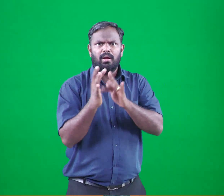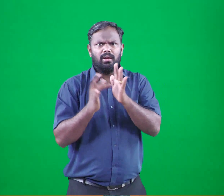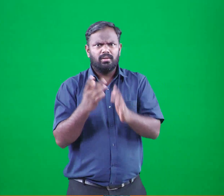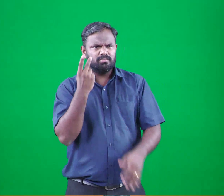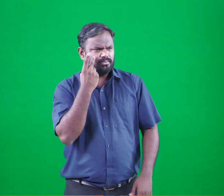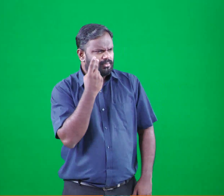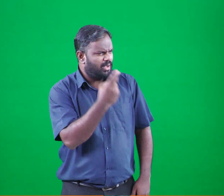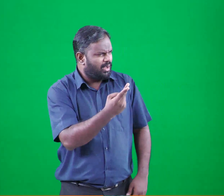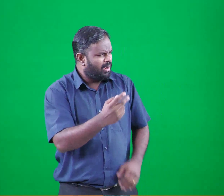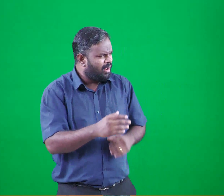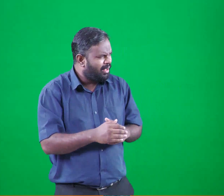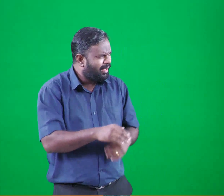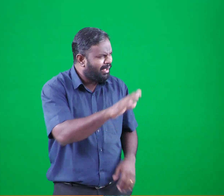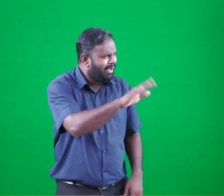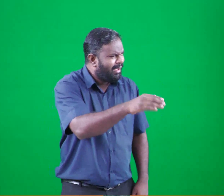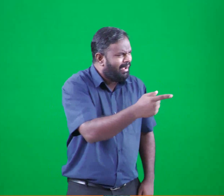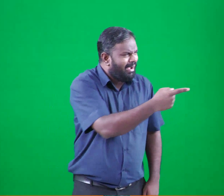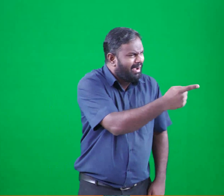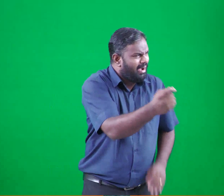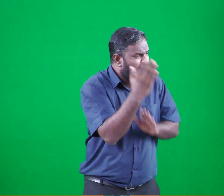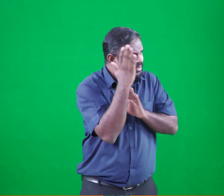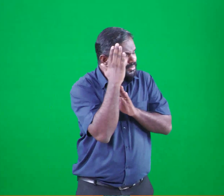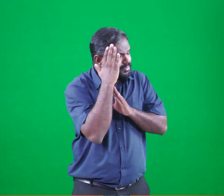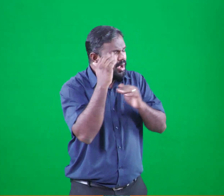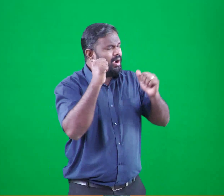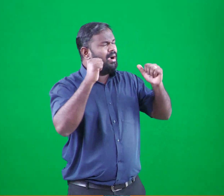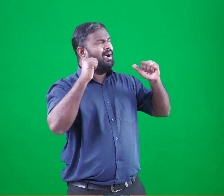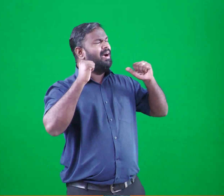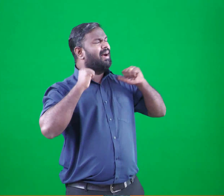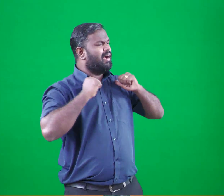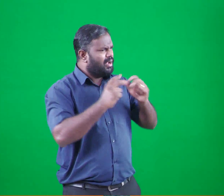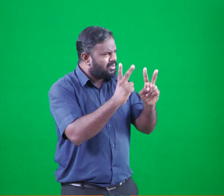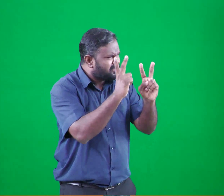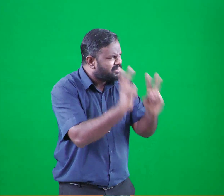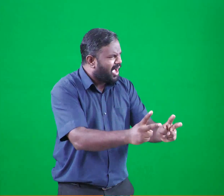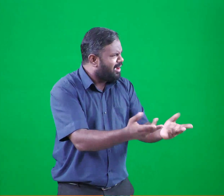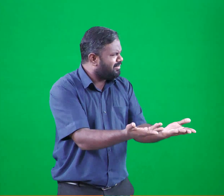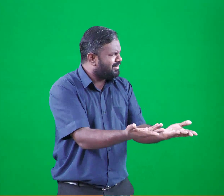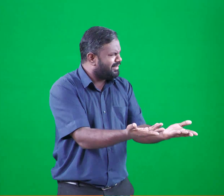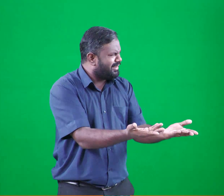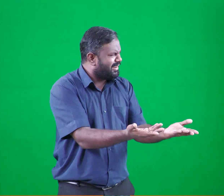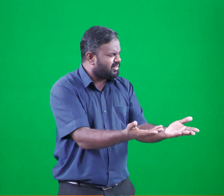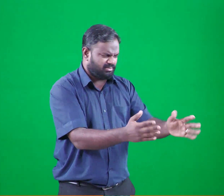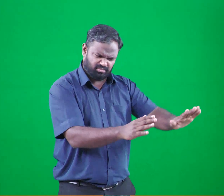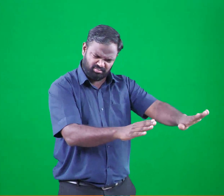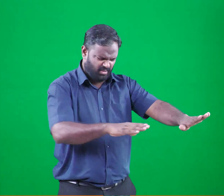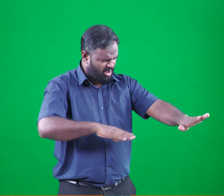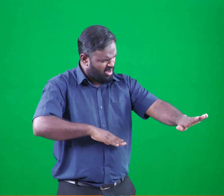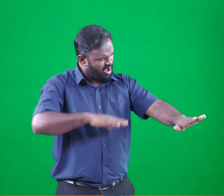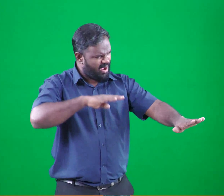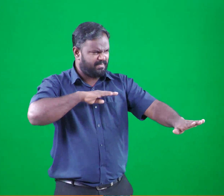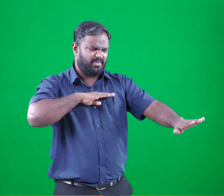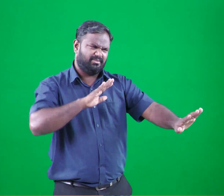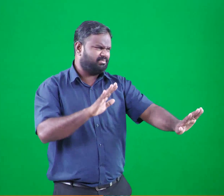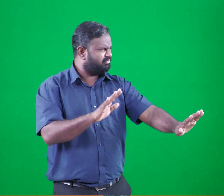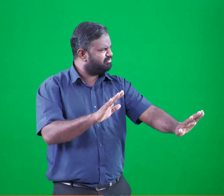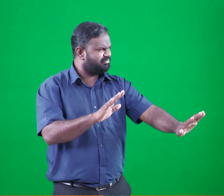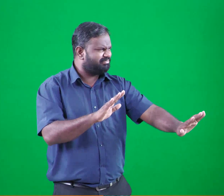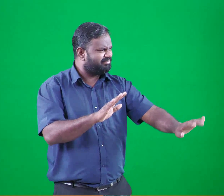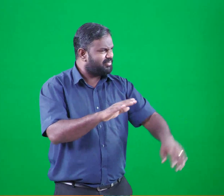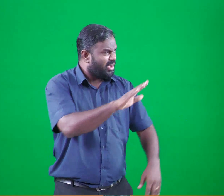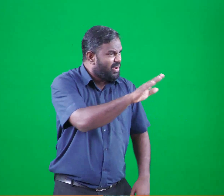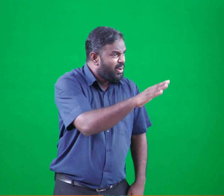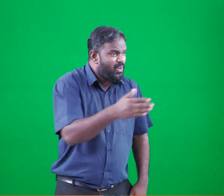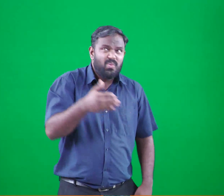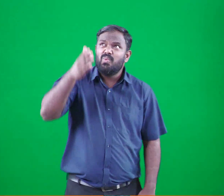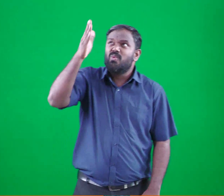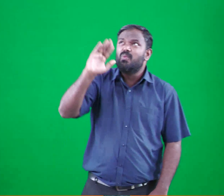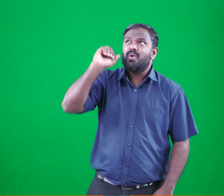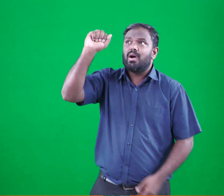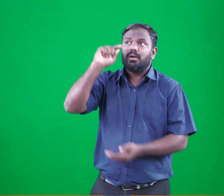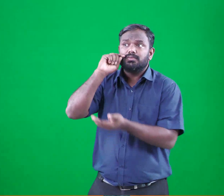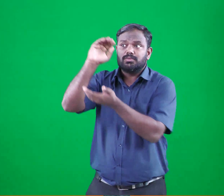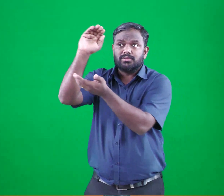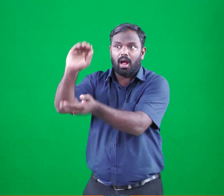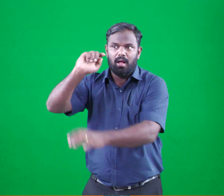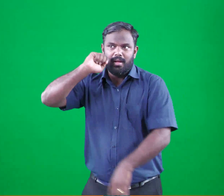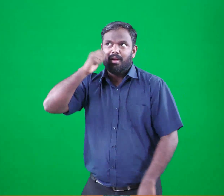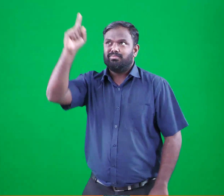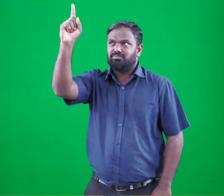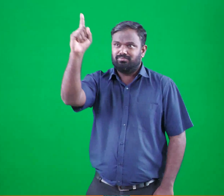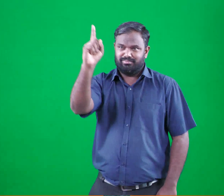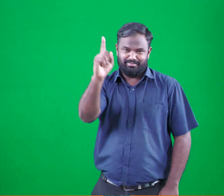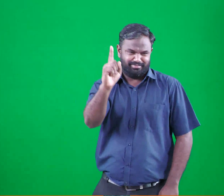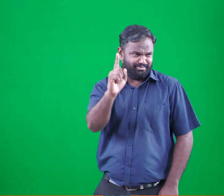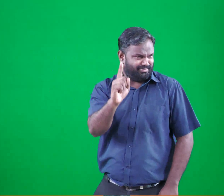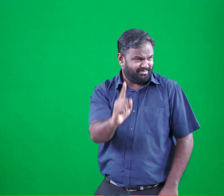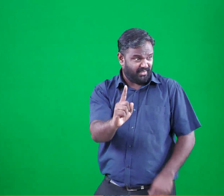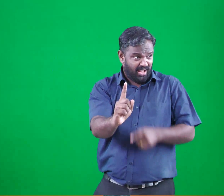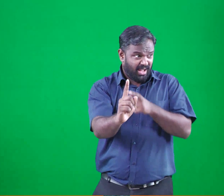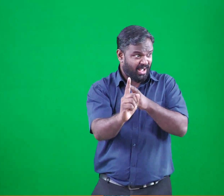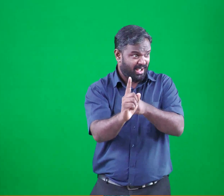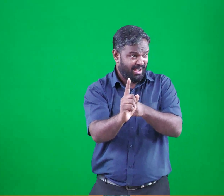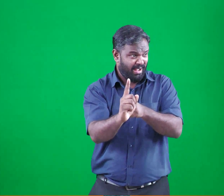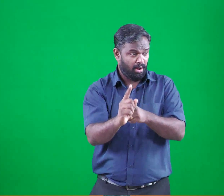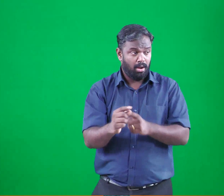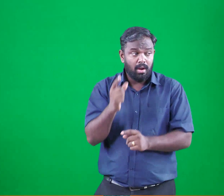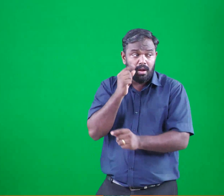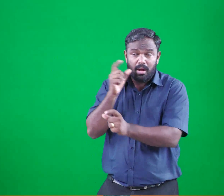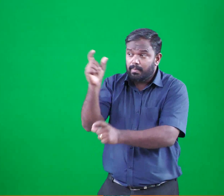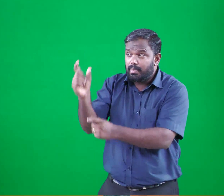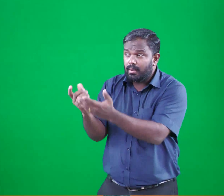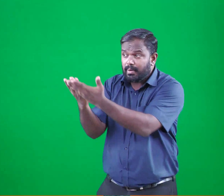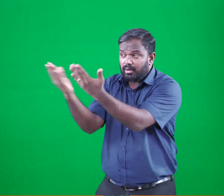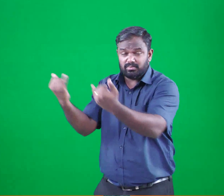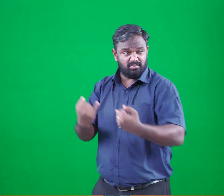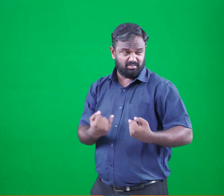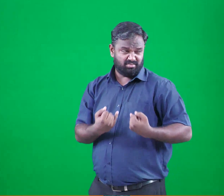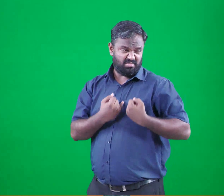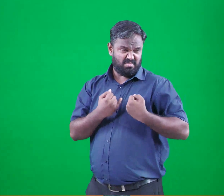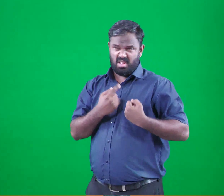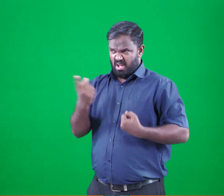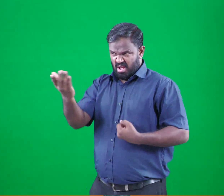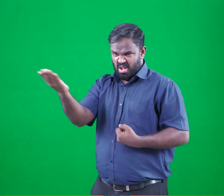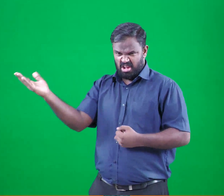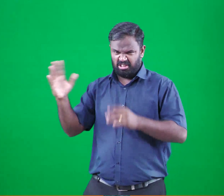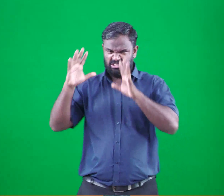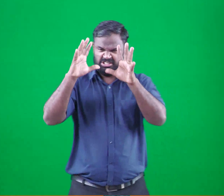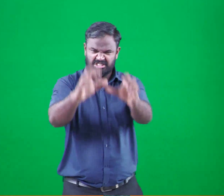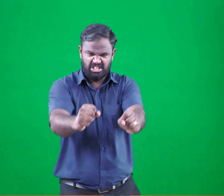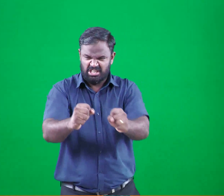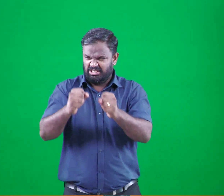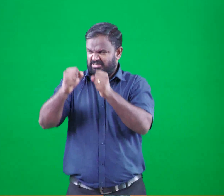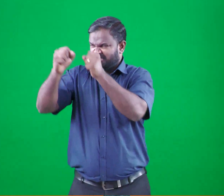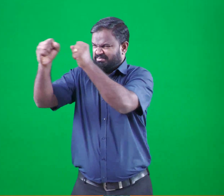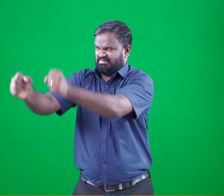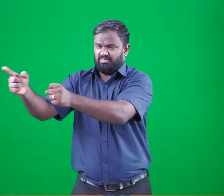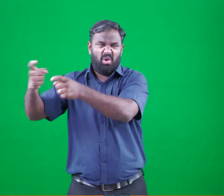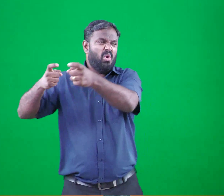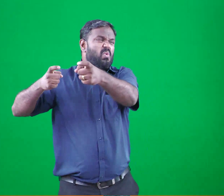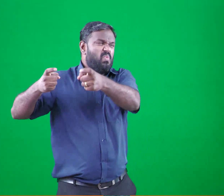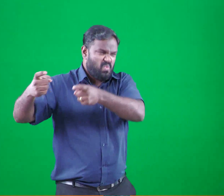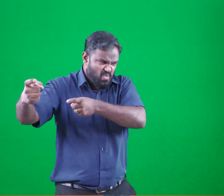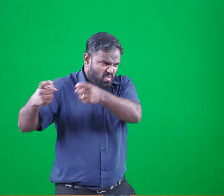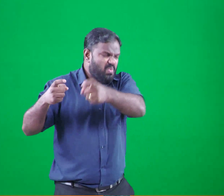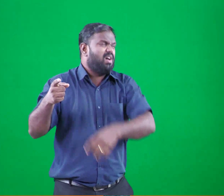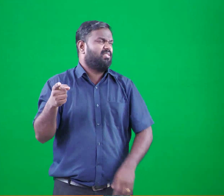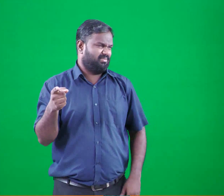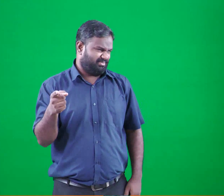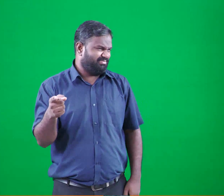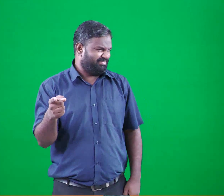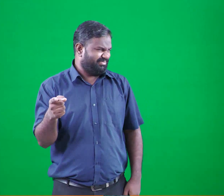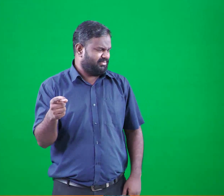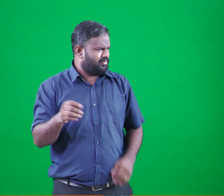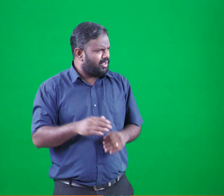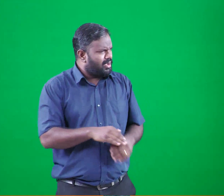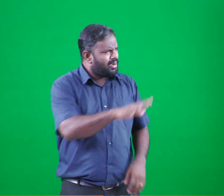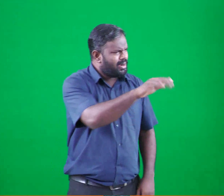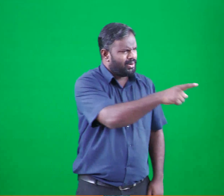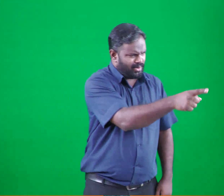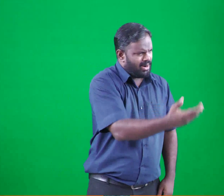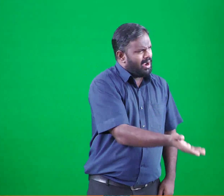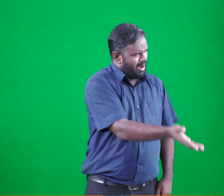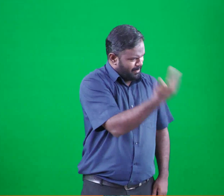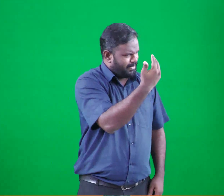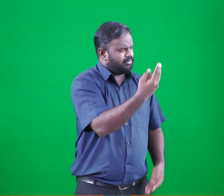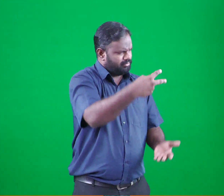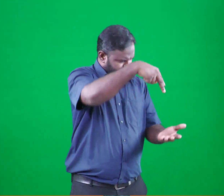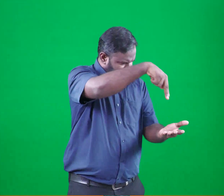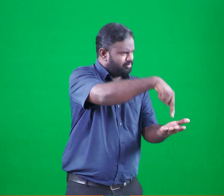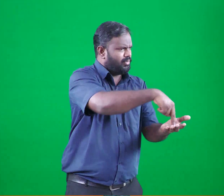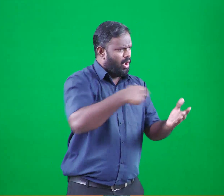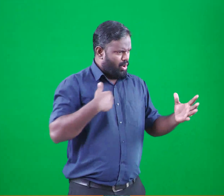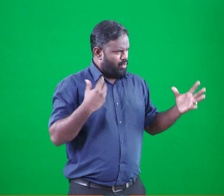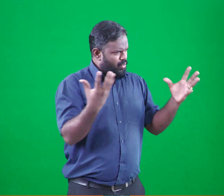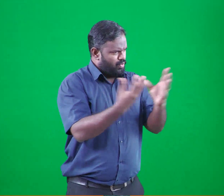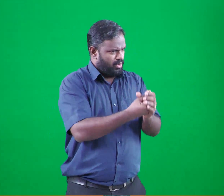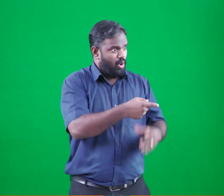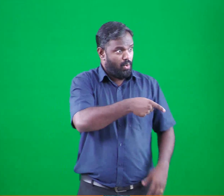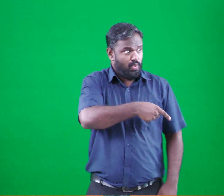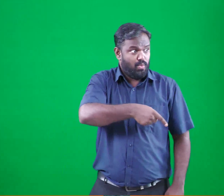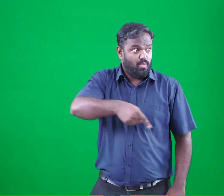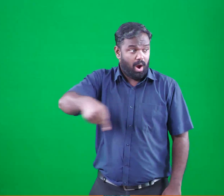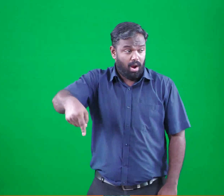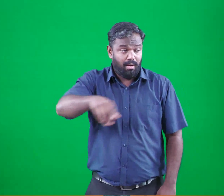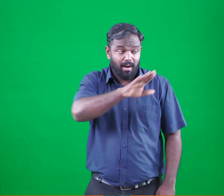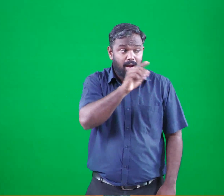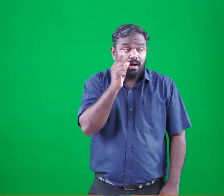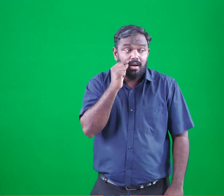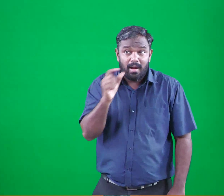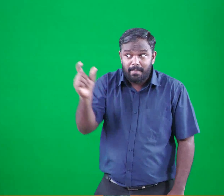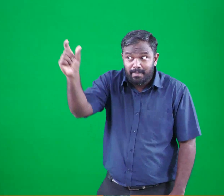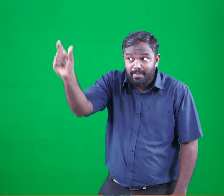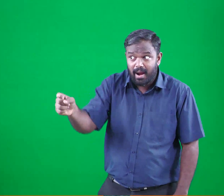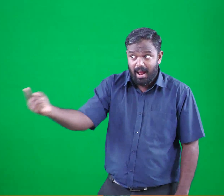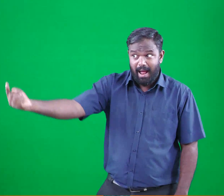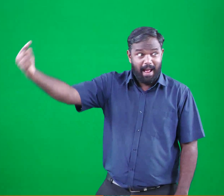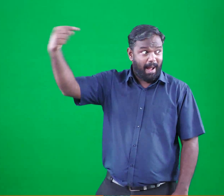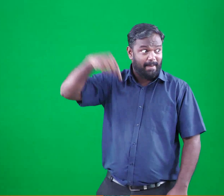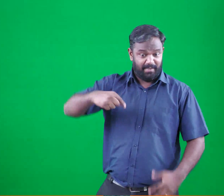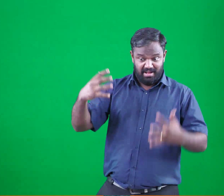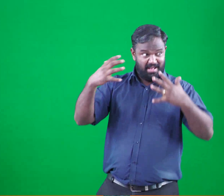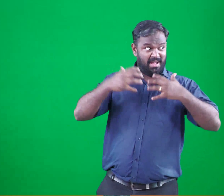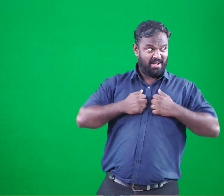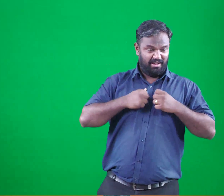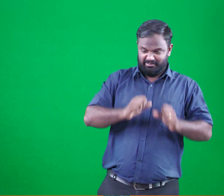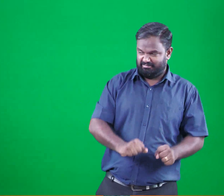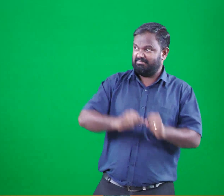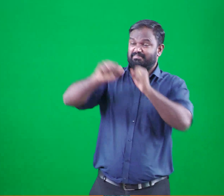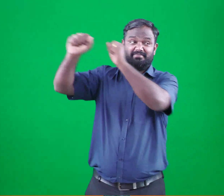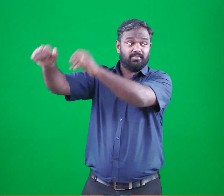That is enough! The hour has come. Look, the Son of Man is betrayed into the hands of sinners.